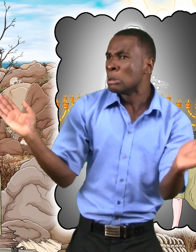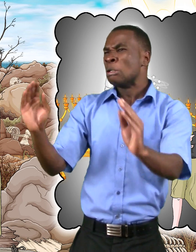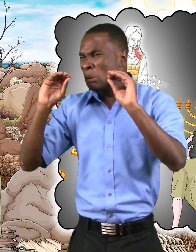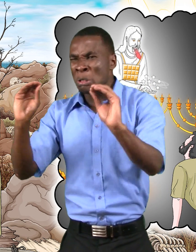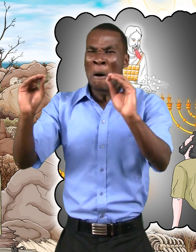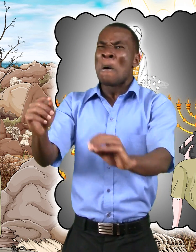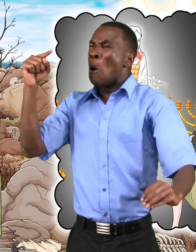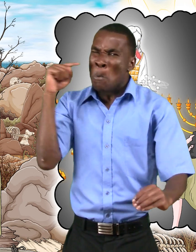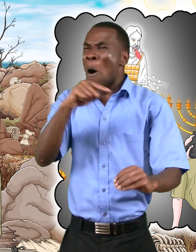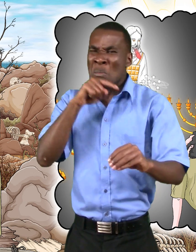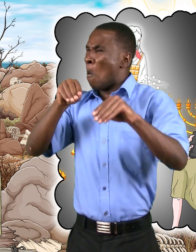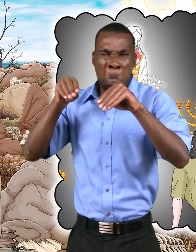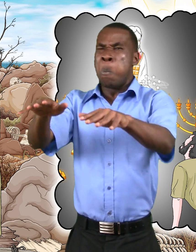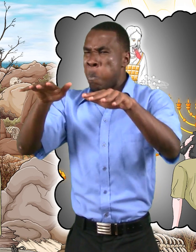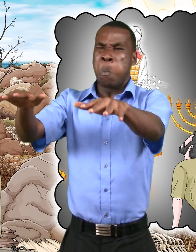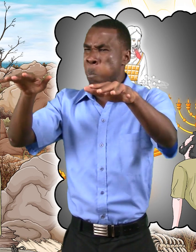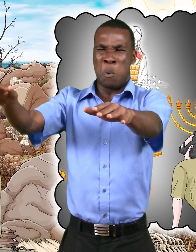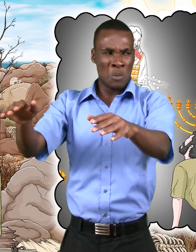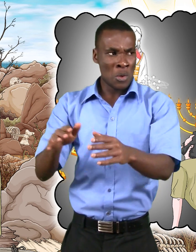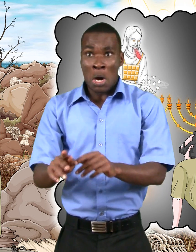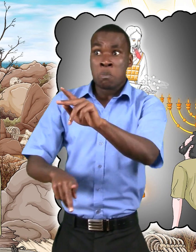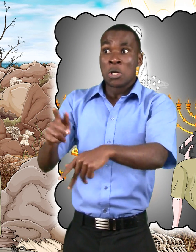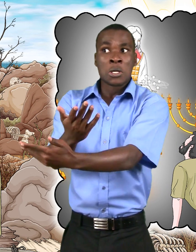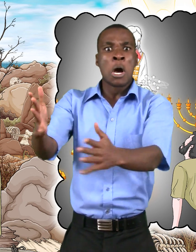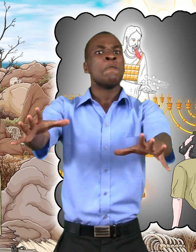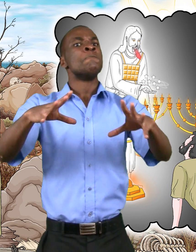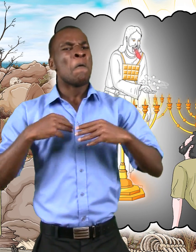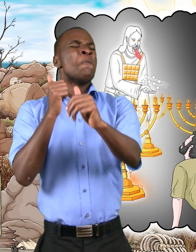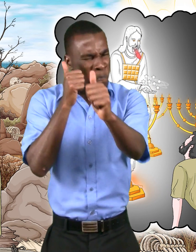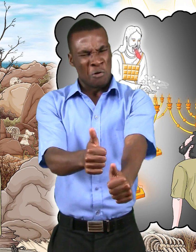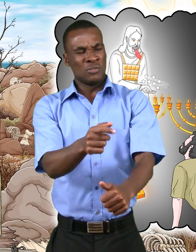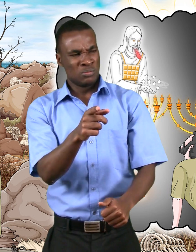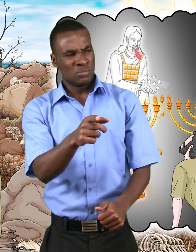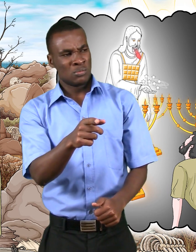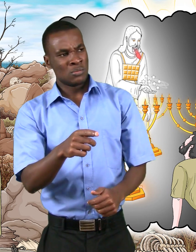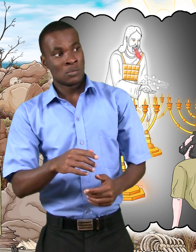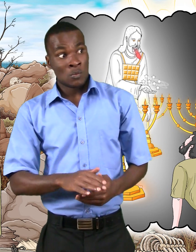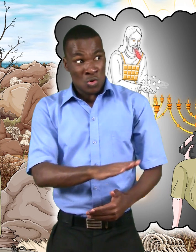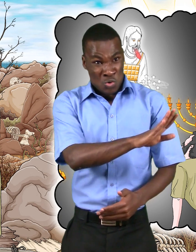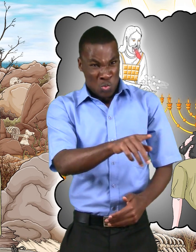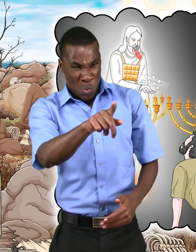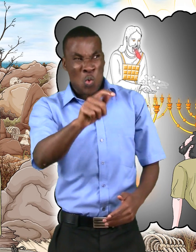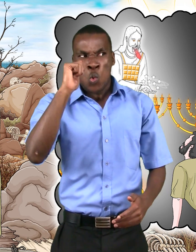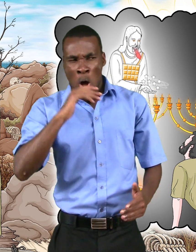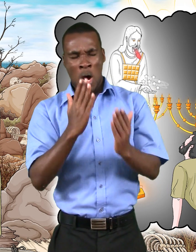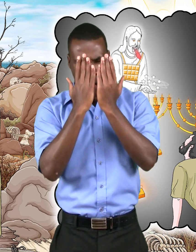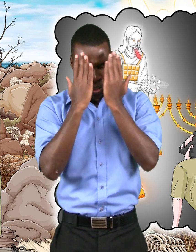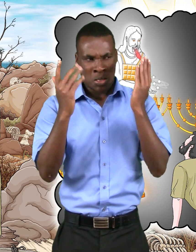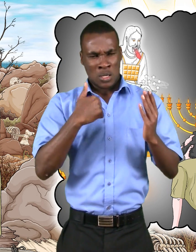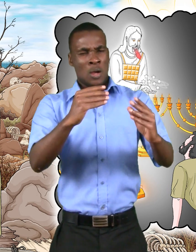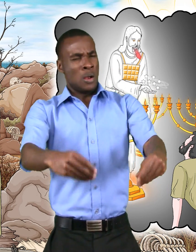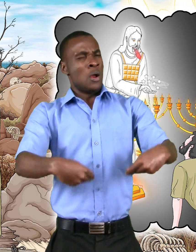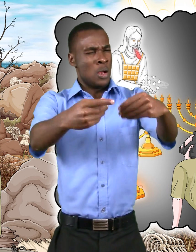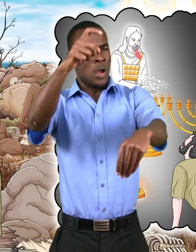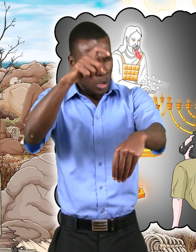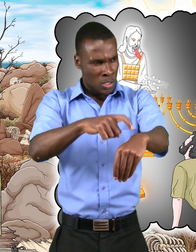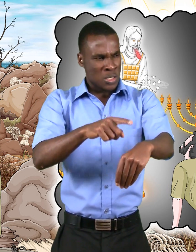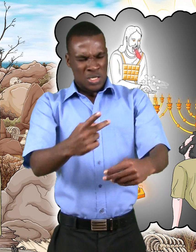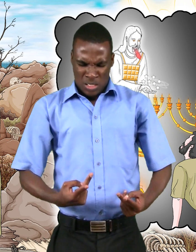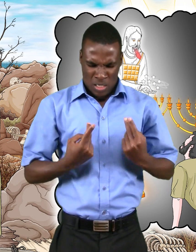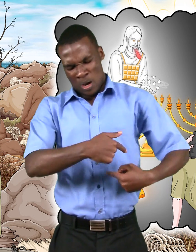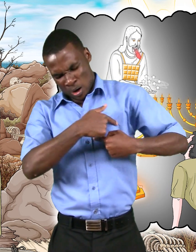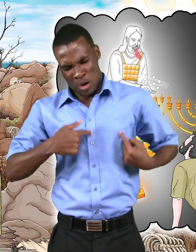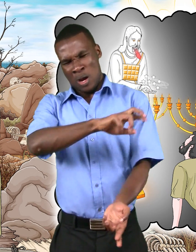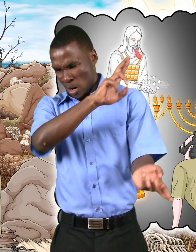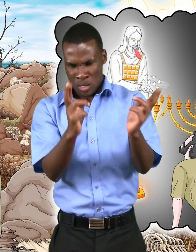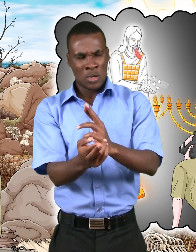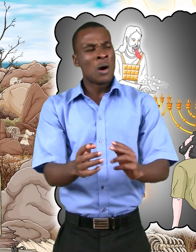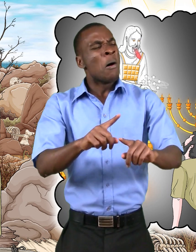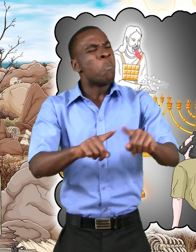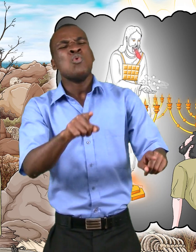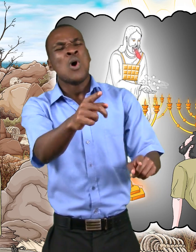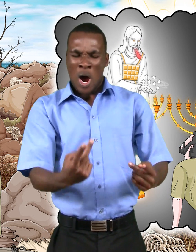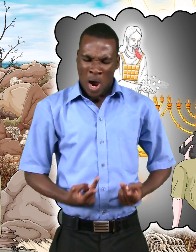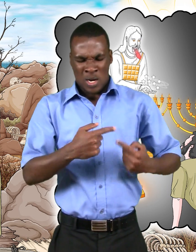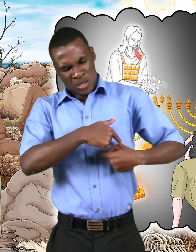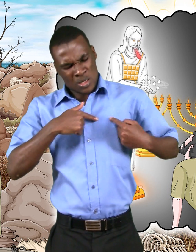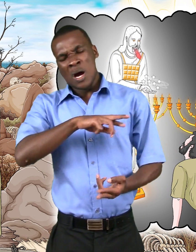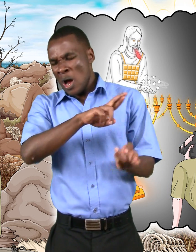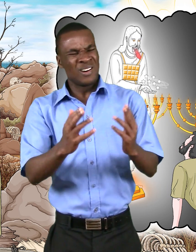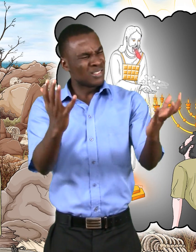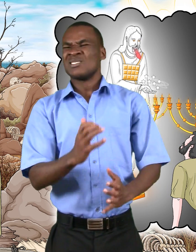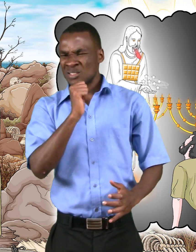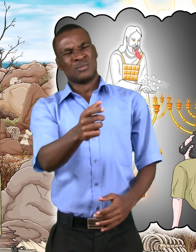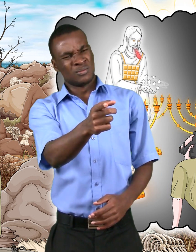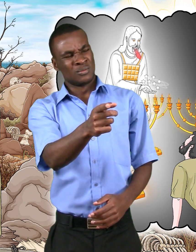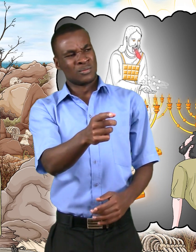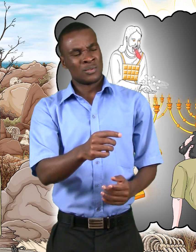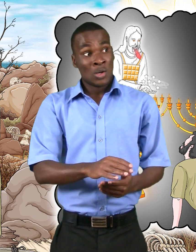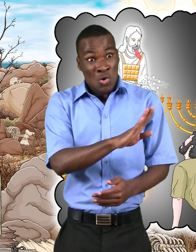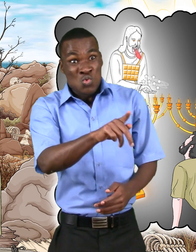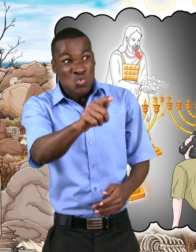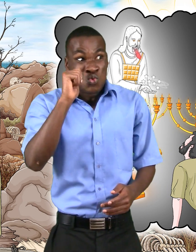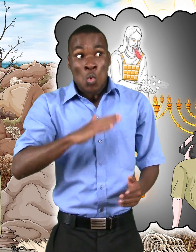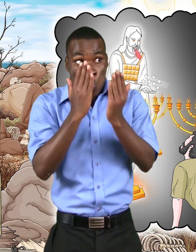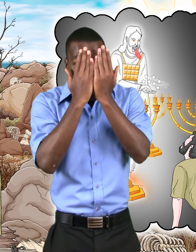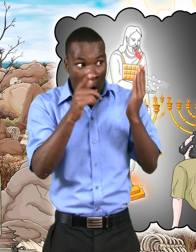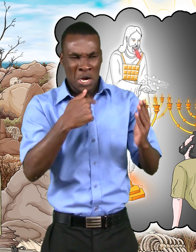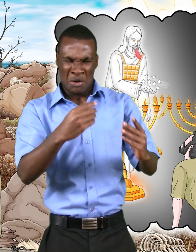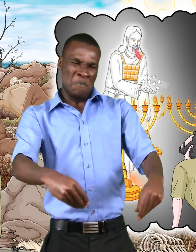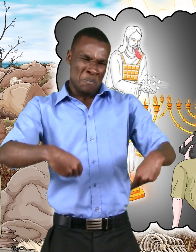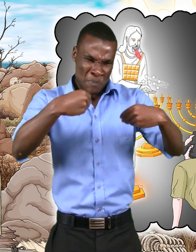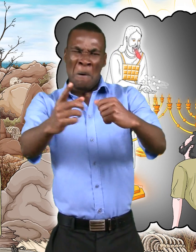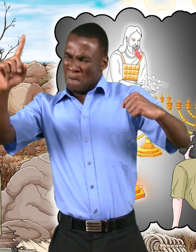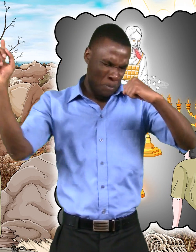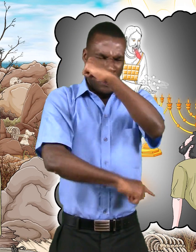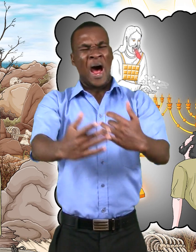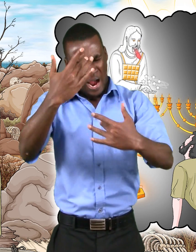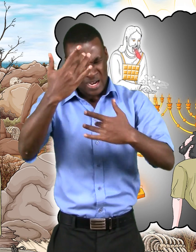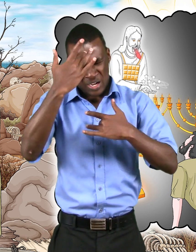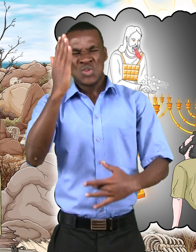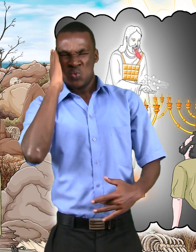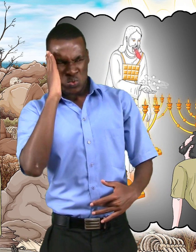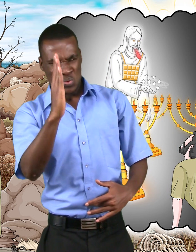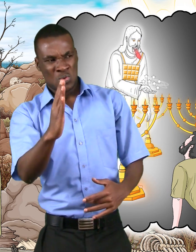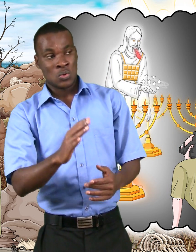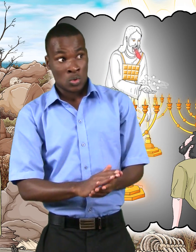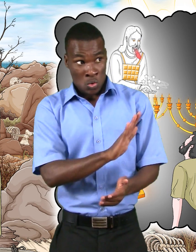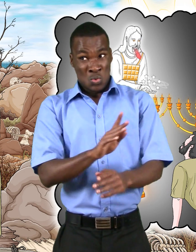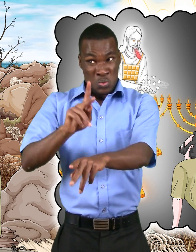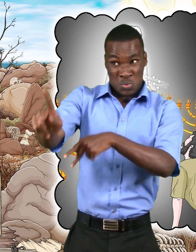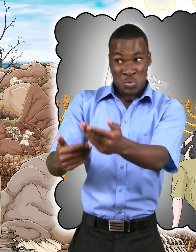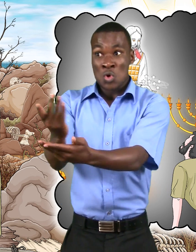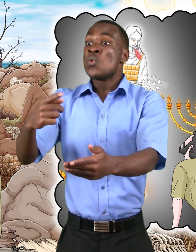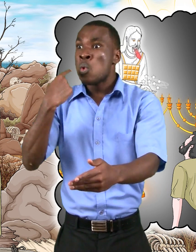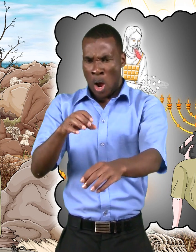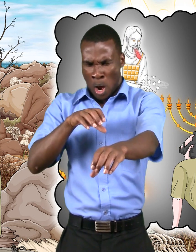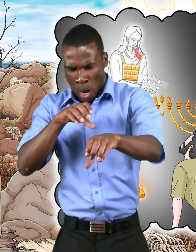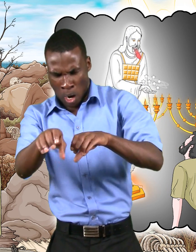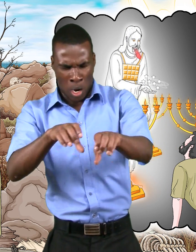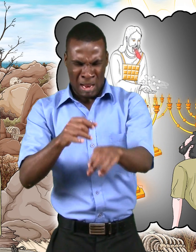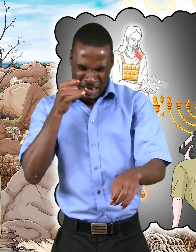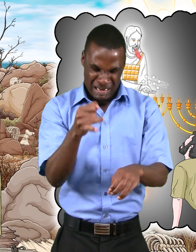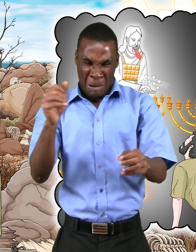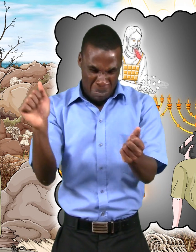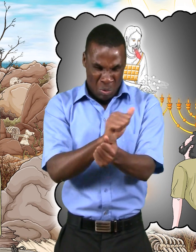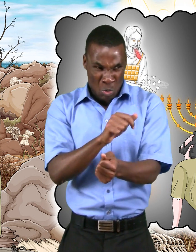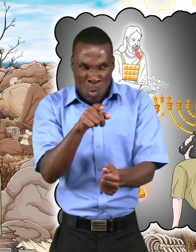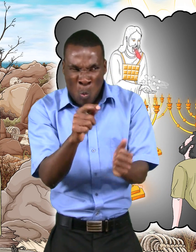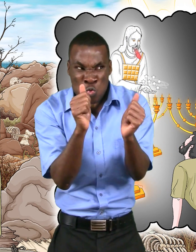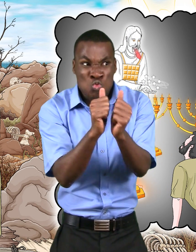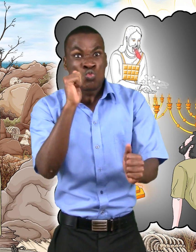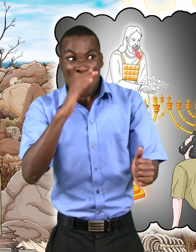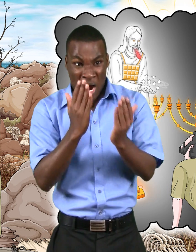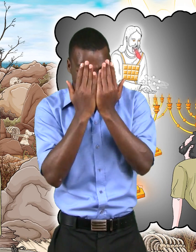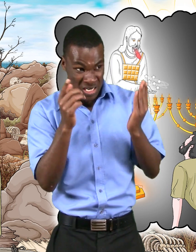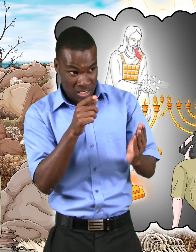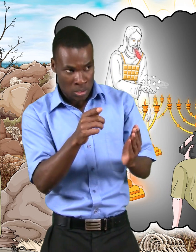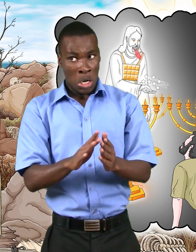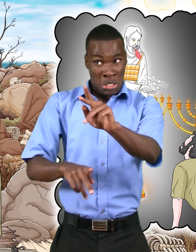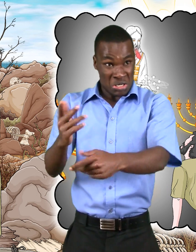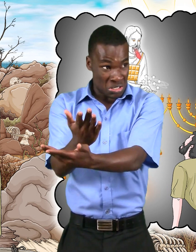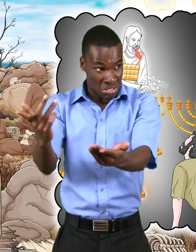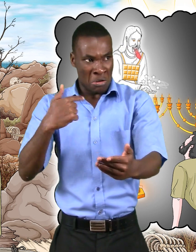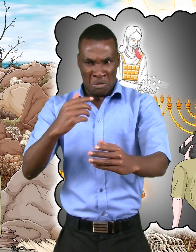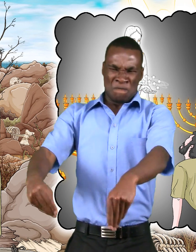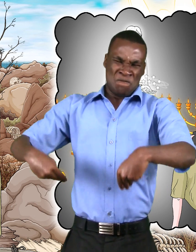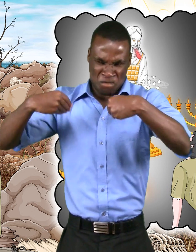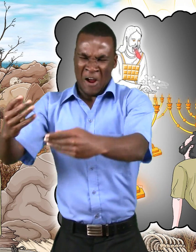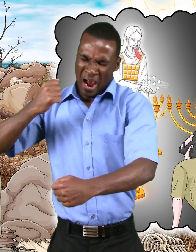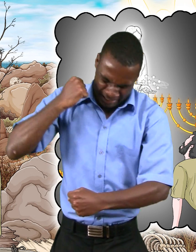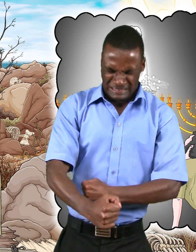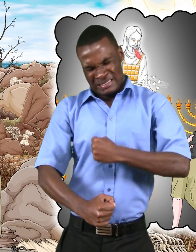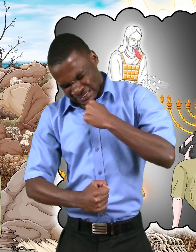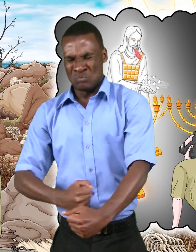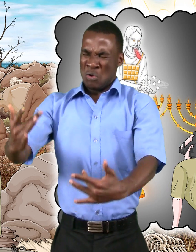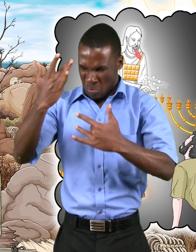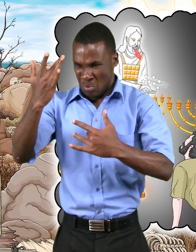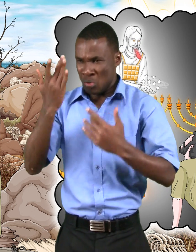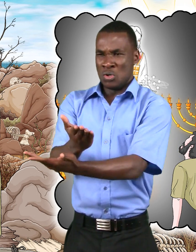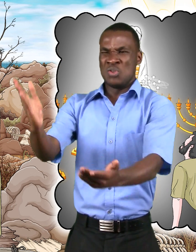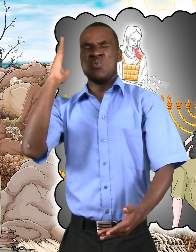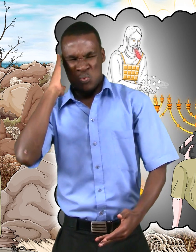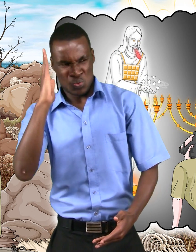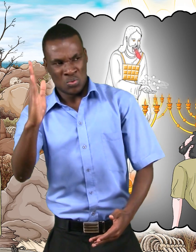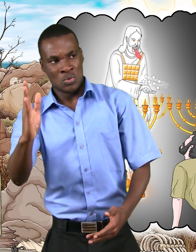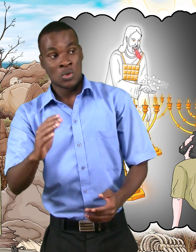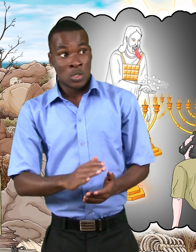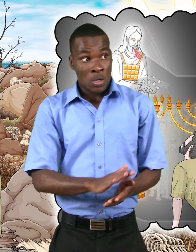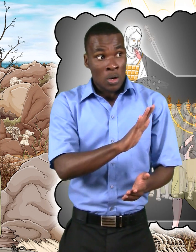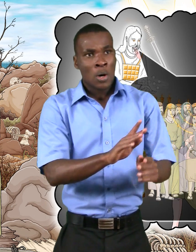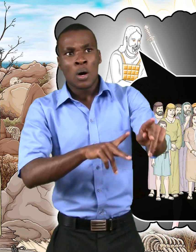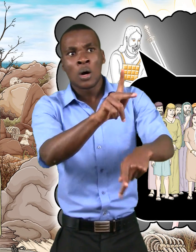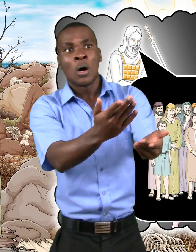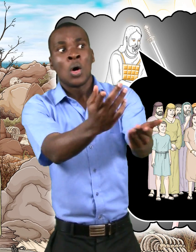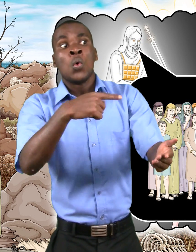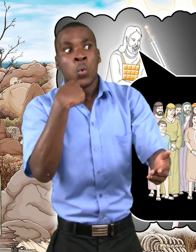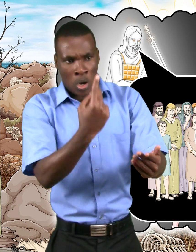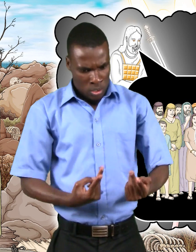Behold, I will cast her onto a bed of sickness, and those who commit adultery with her will suffer great tribulation unless they repent of her deeds.